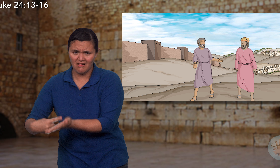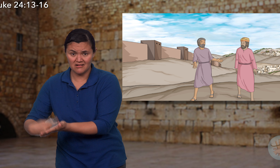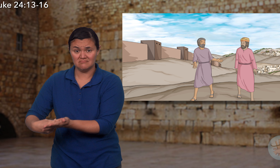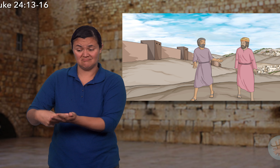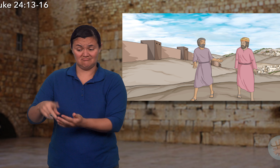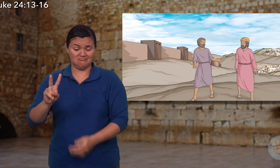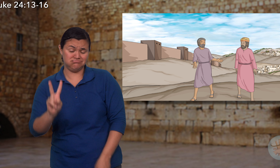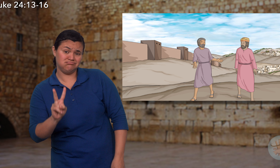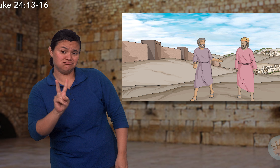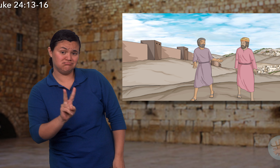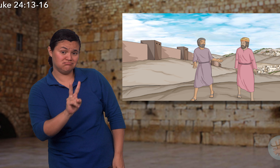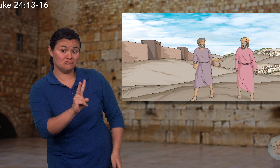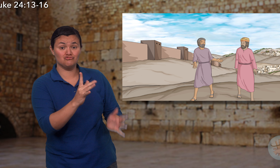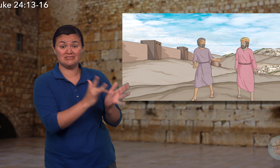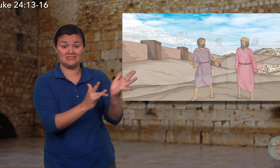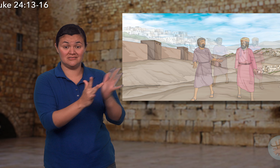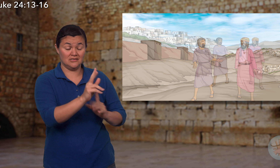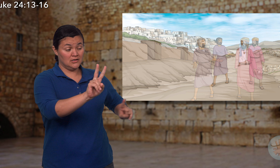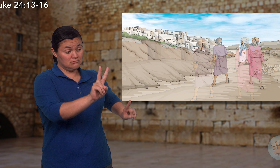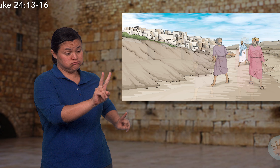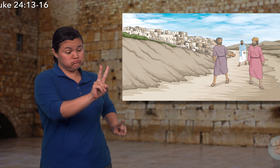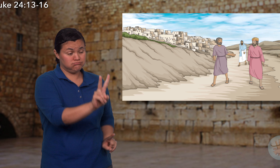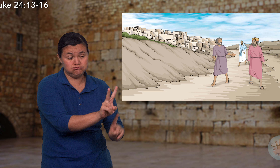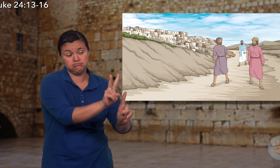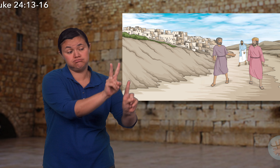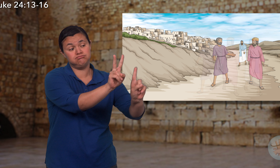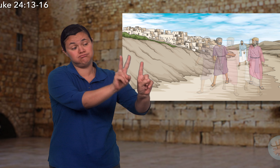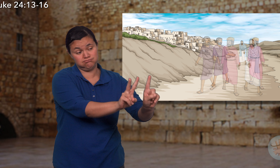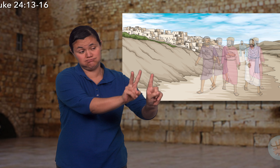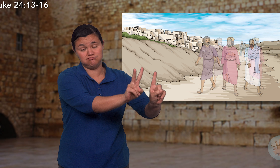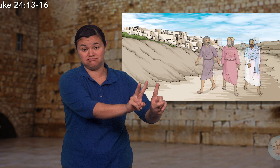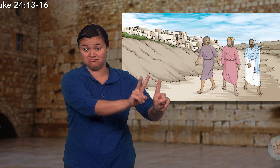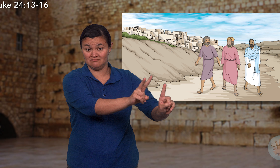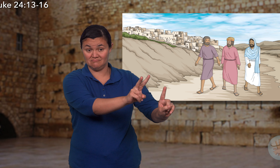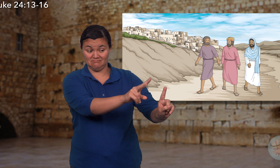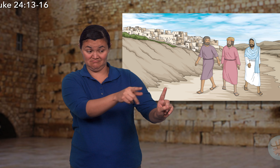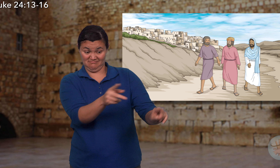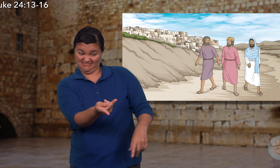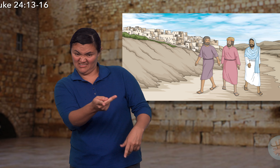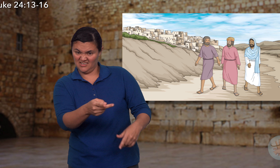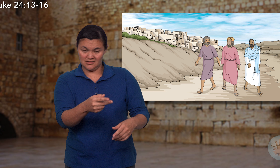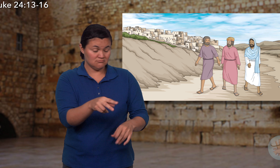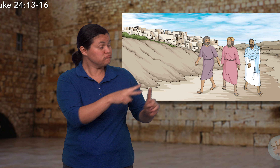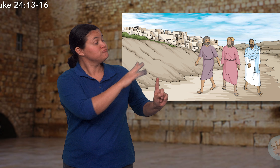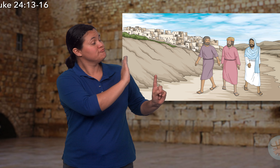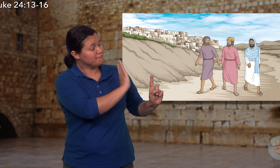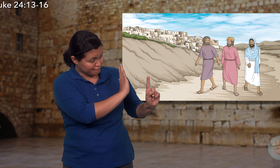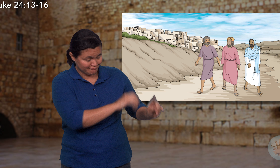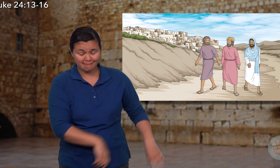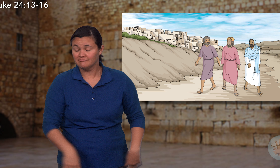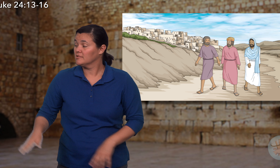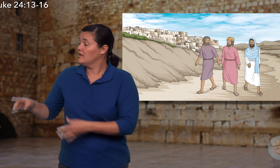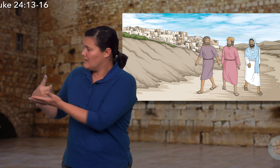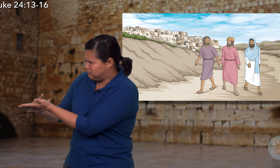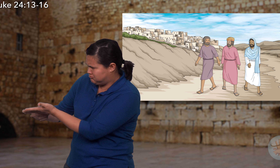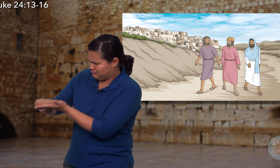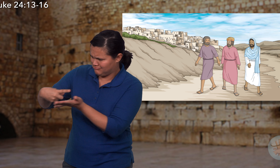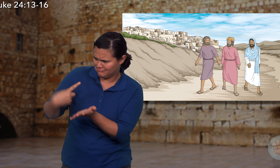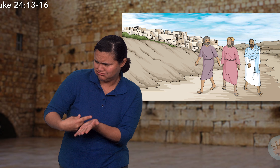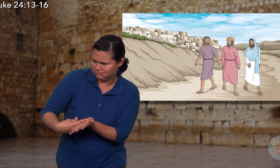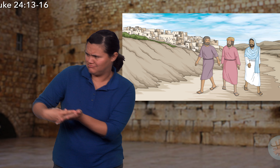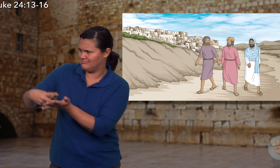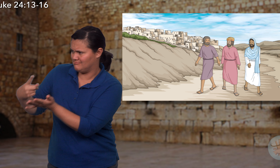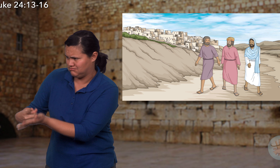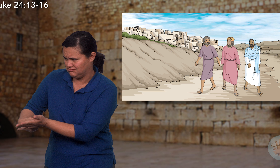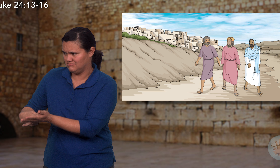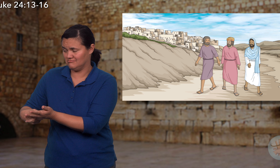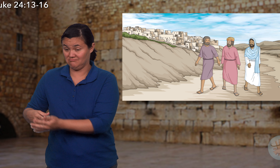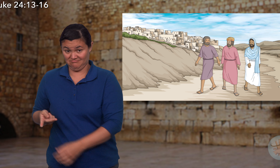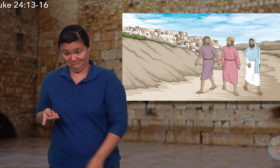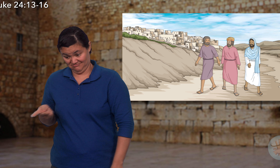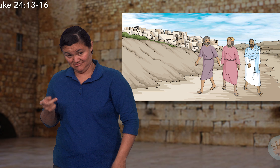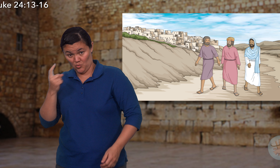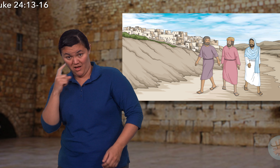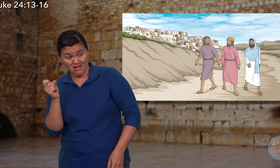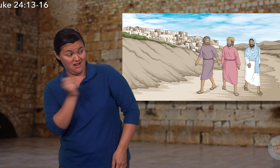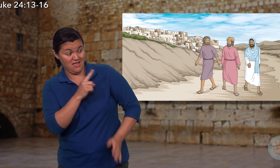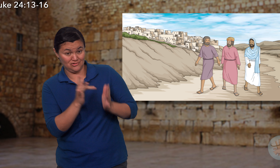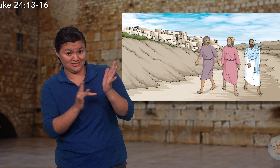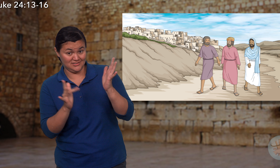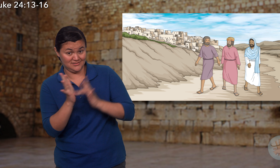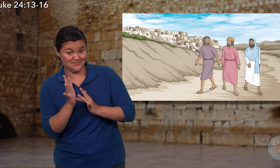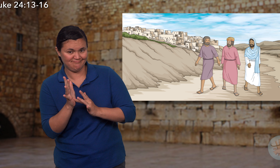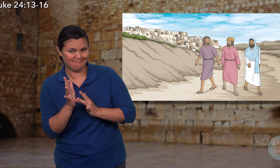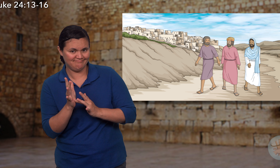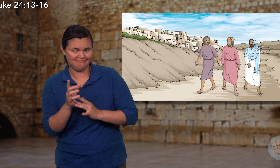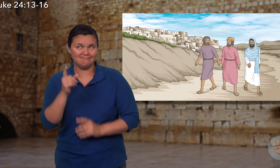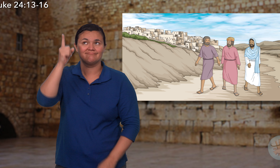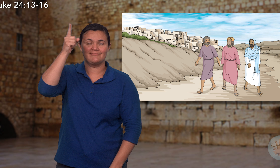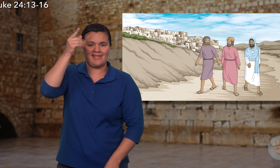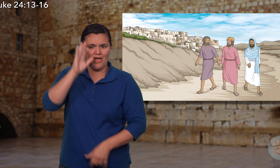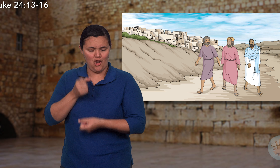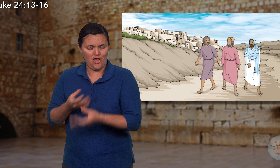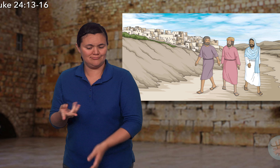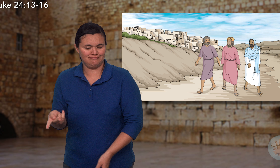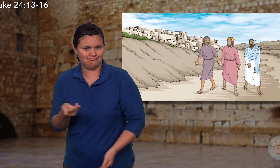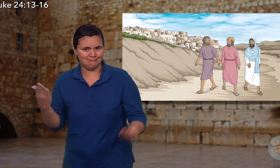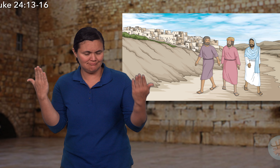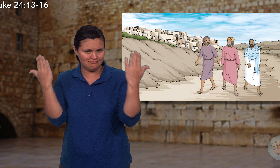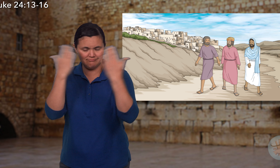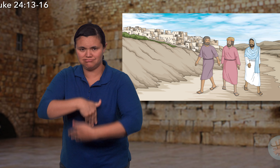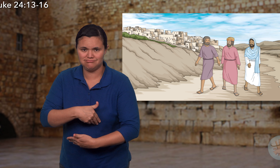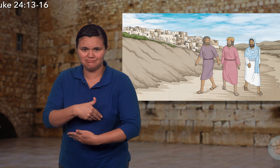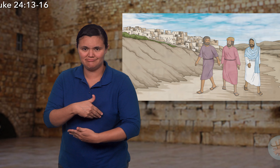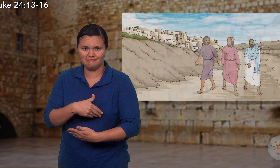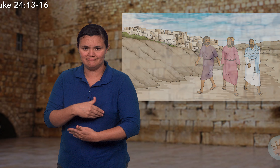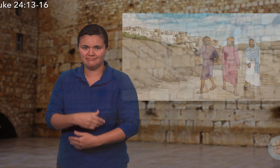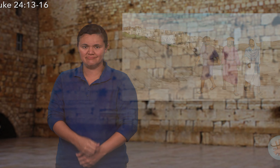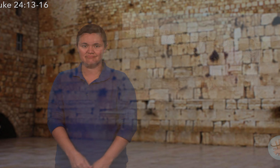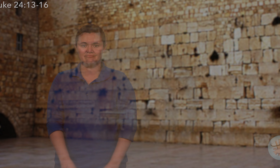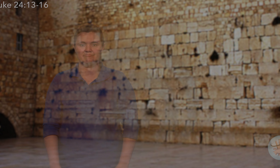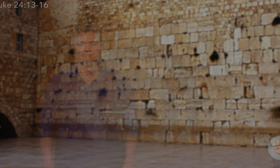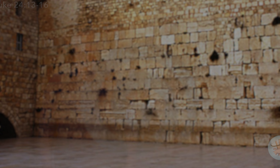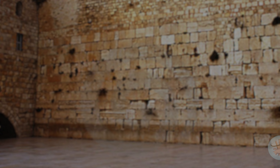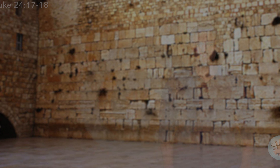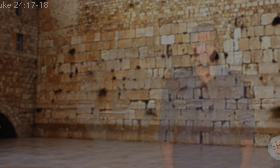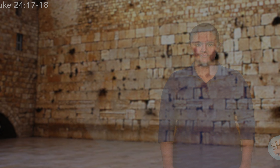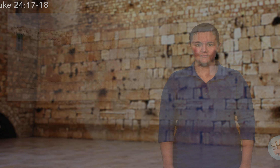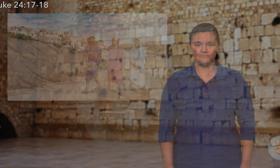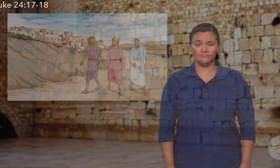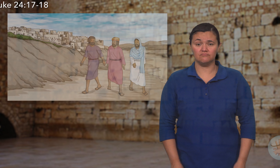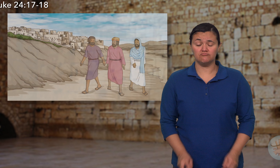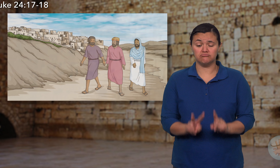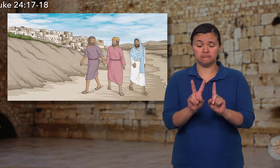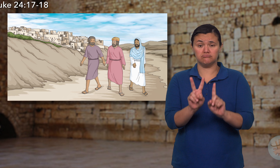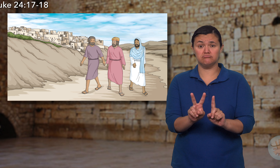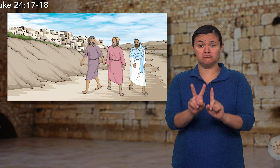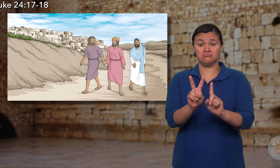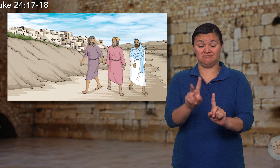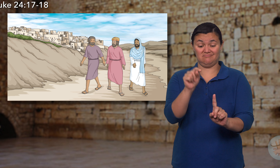And as they talked and deliberated, Jesus Himself came up and walked along with them. But their eyes were kept from recognizing Him.